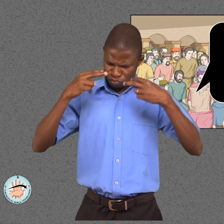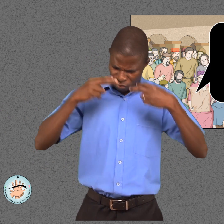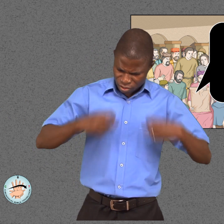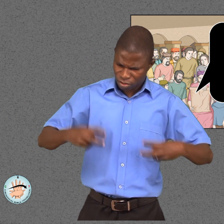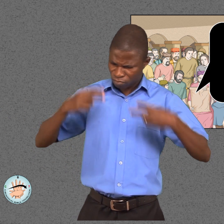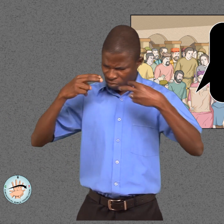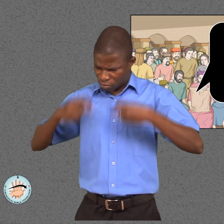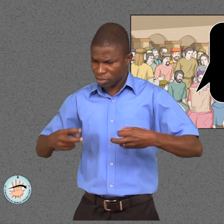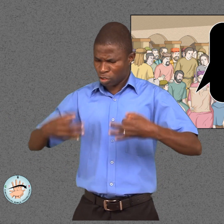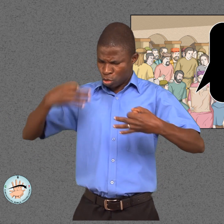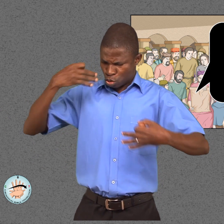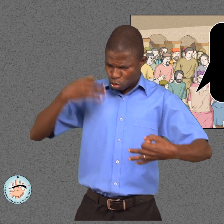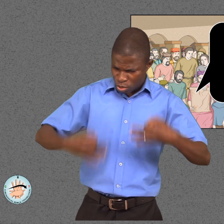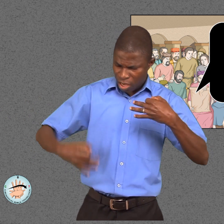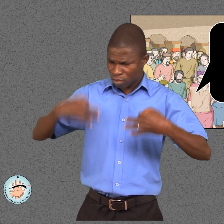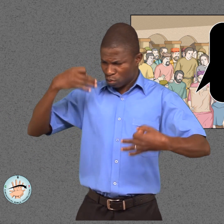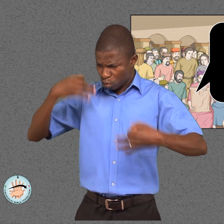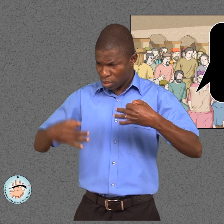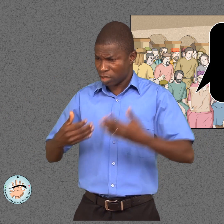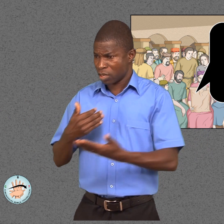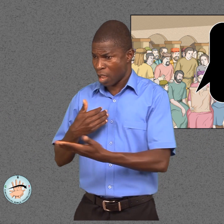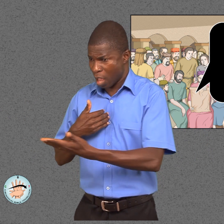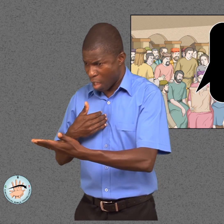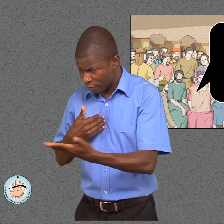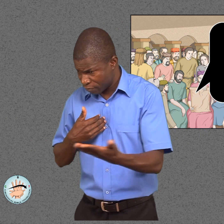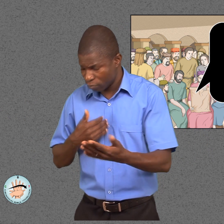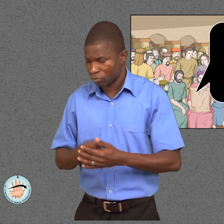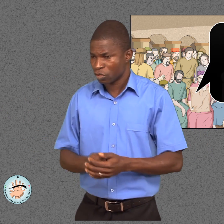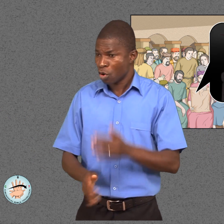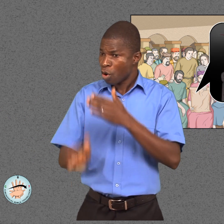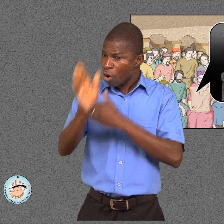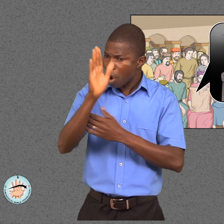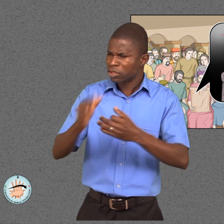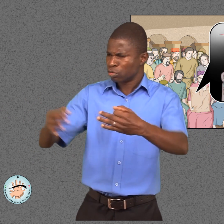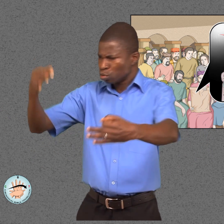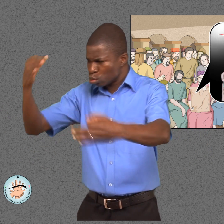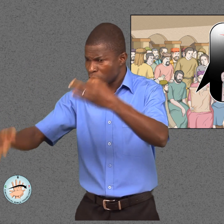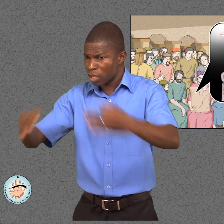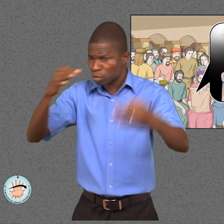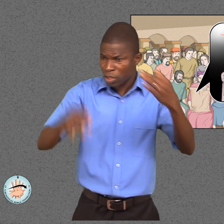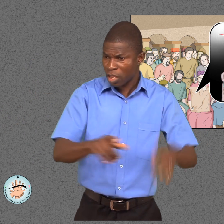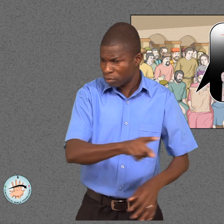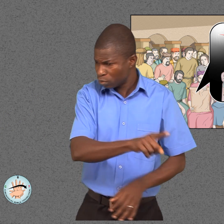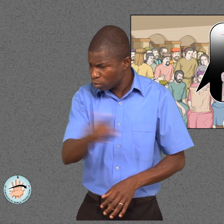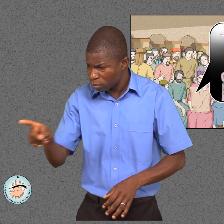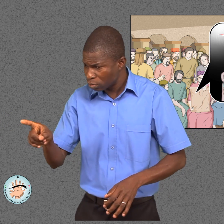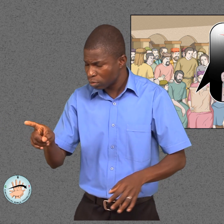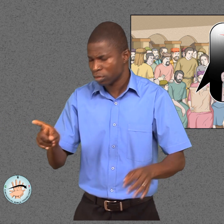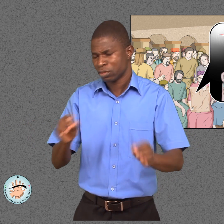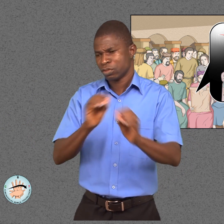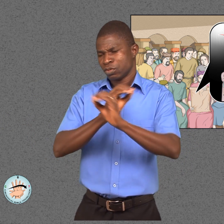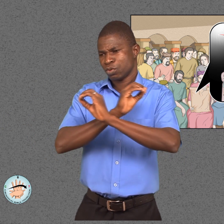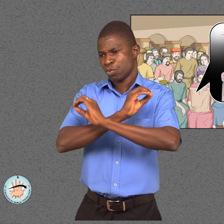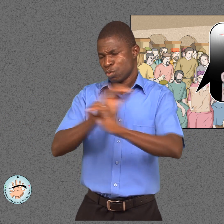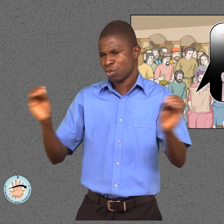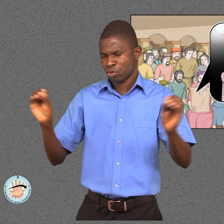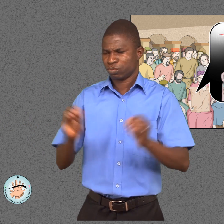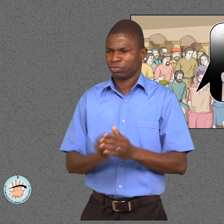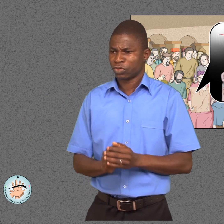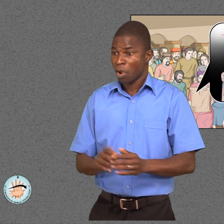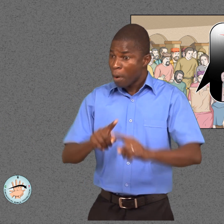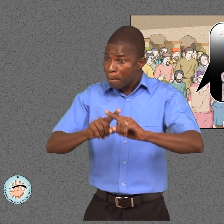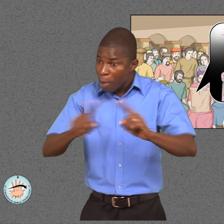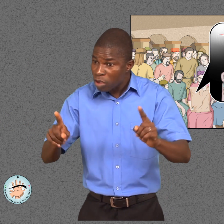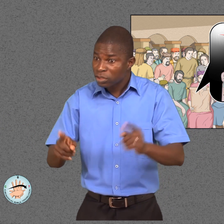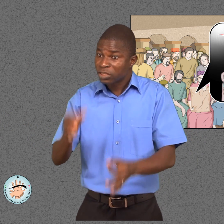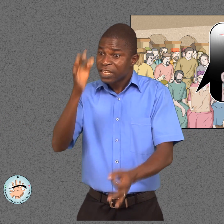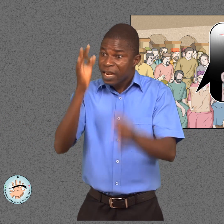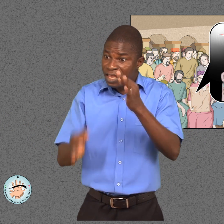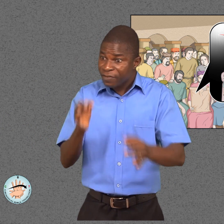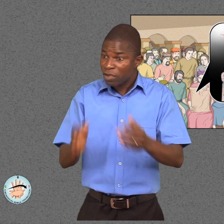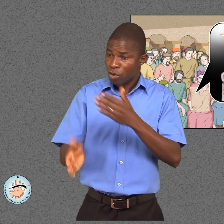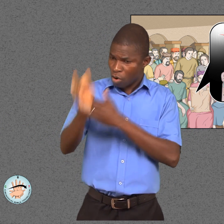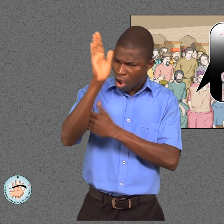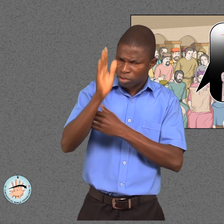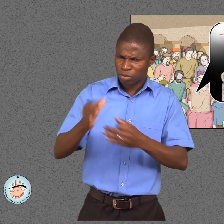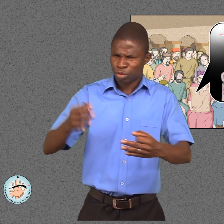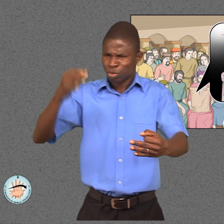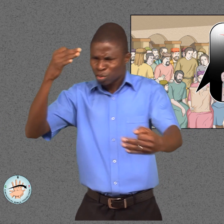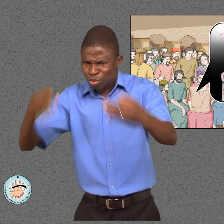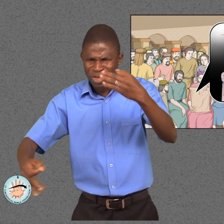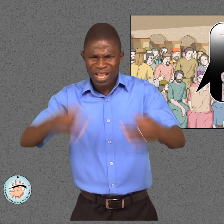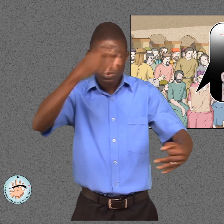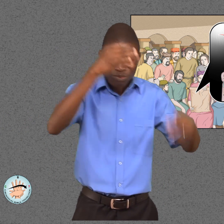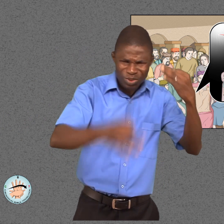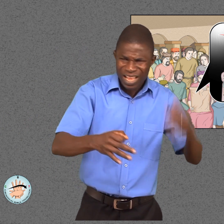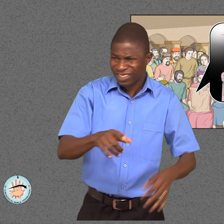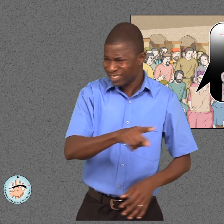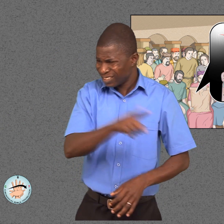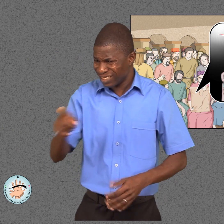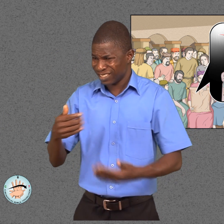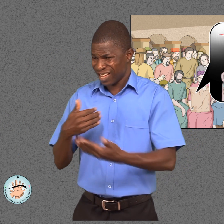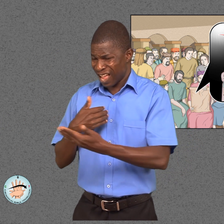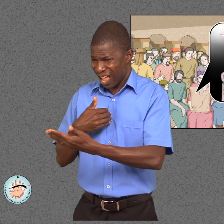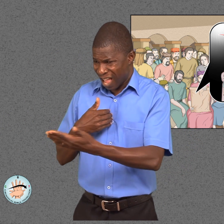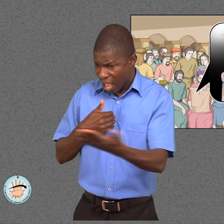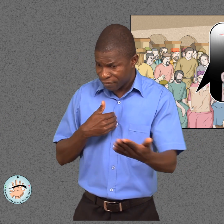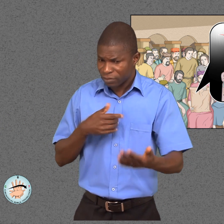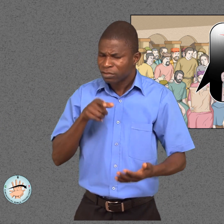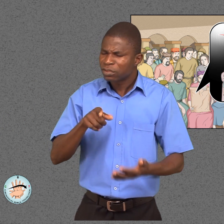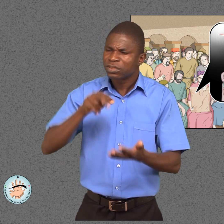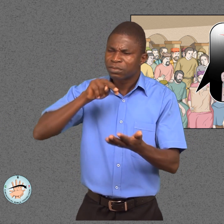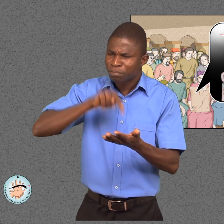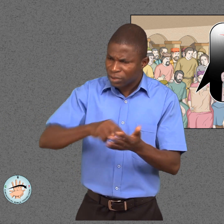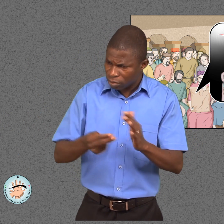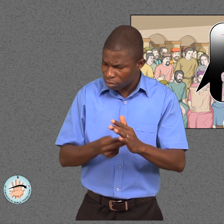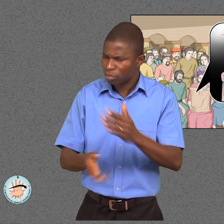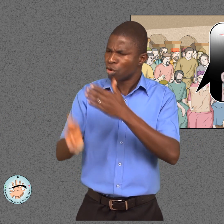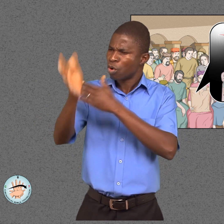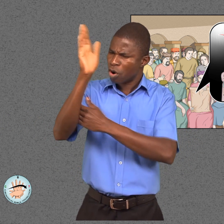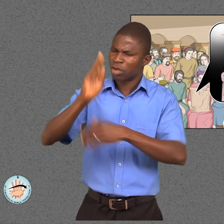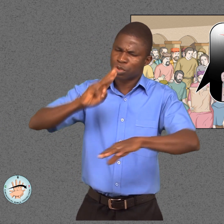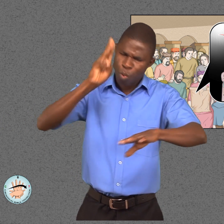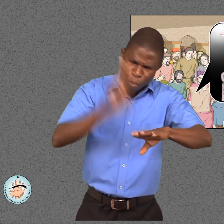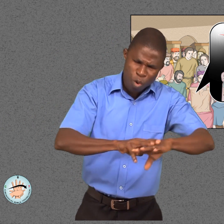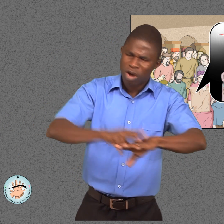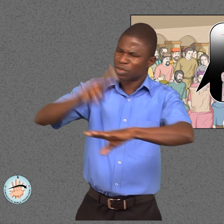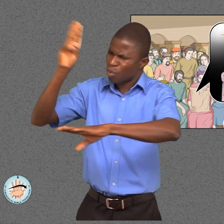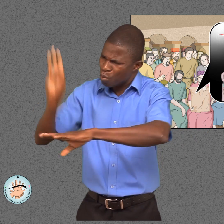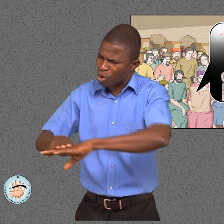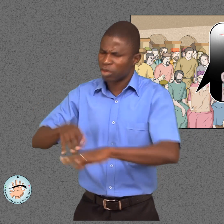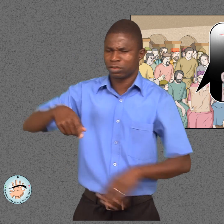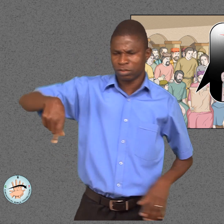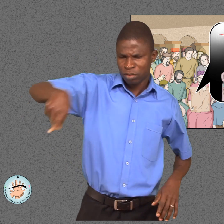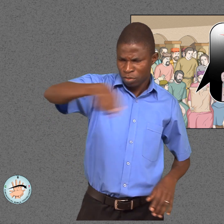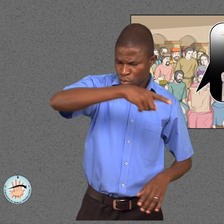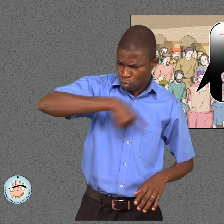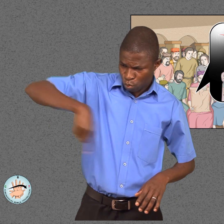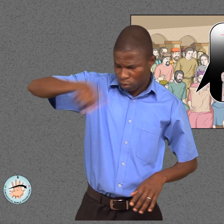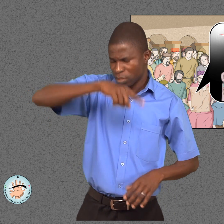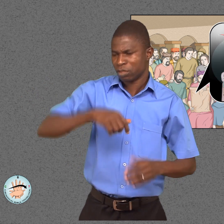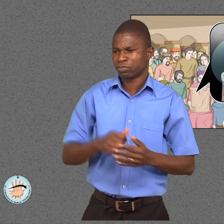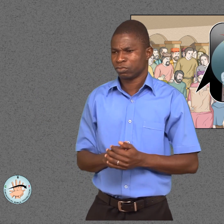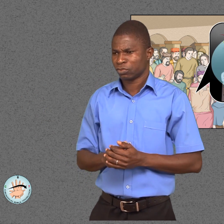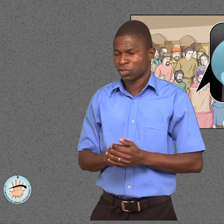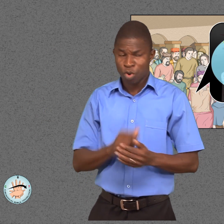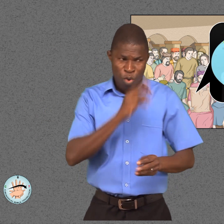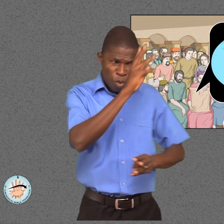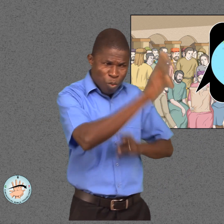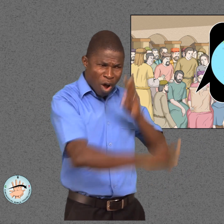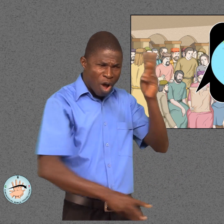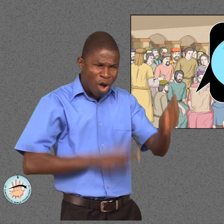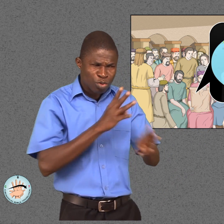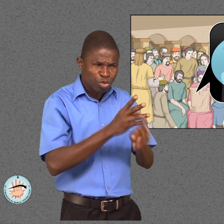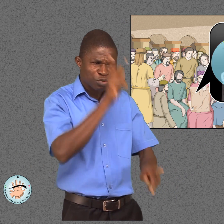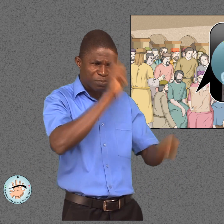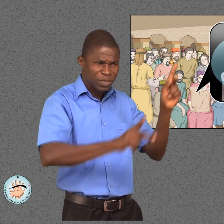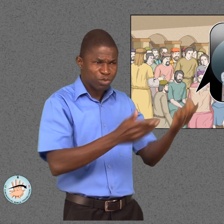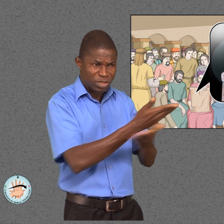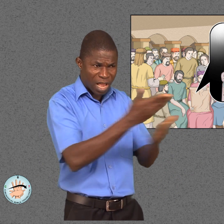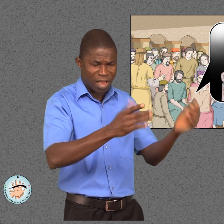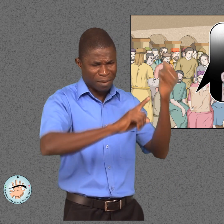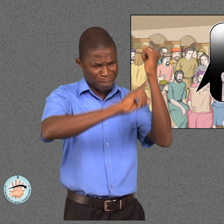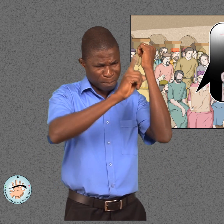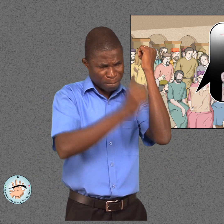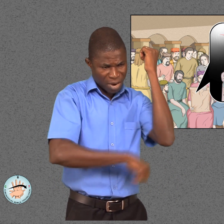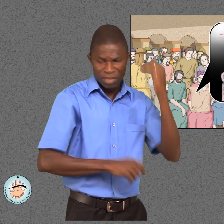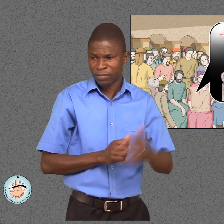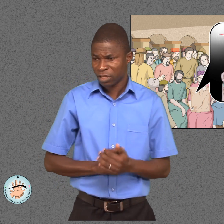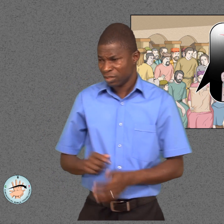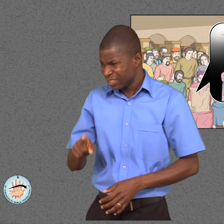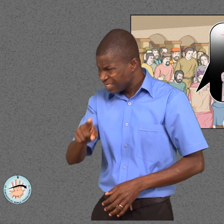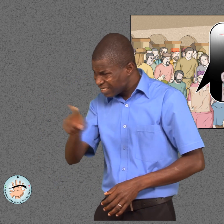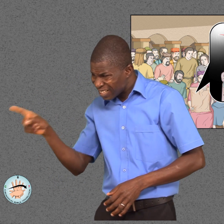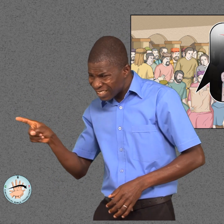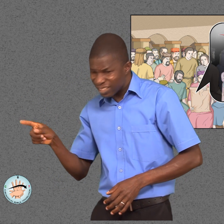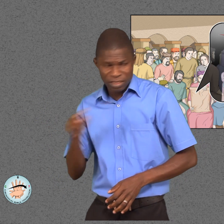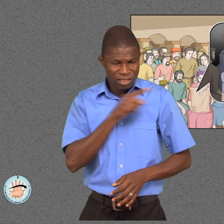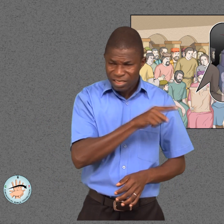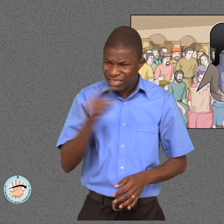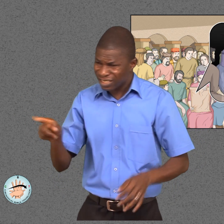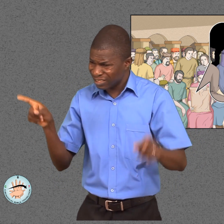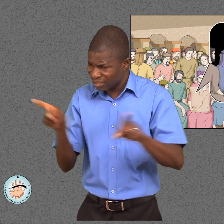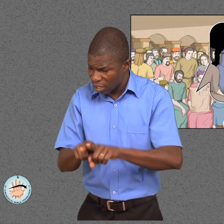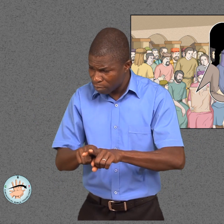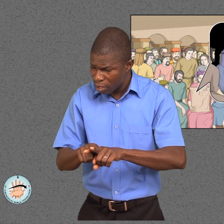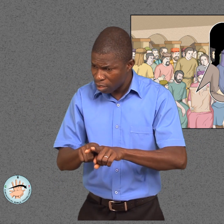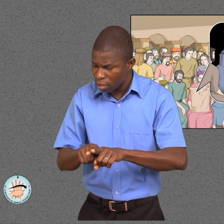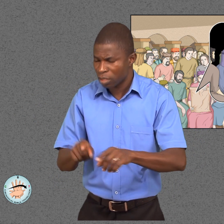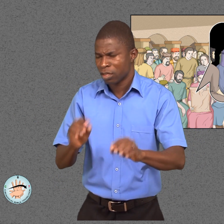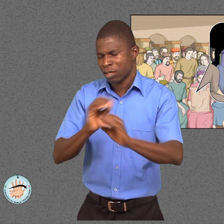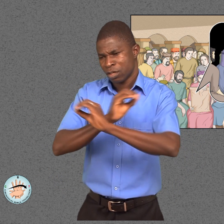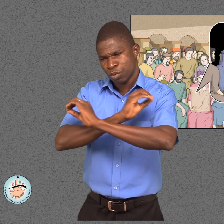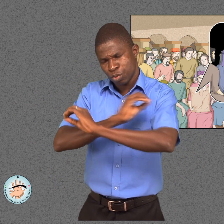But when we are judged by the Lord, we are being disciplined so that we will not be condemned with the world.